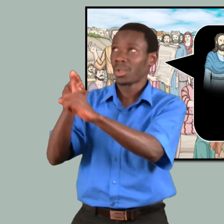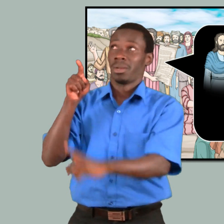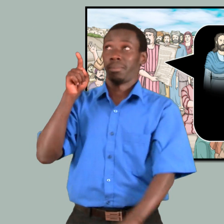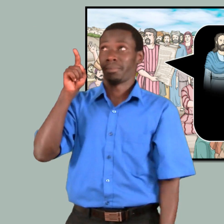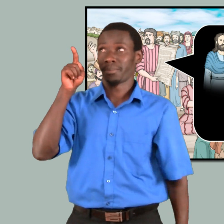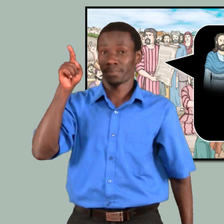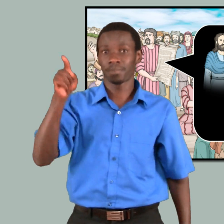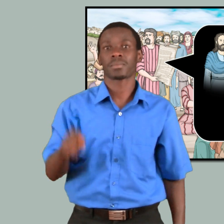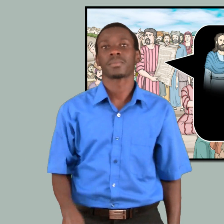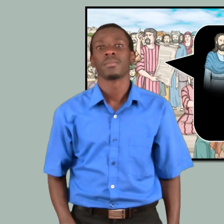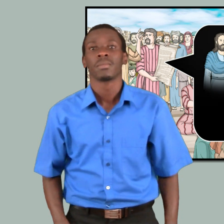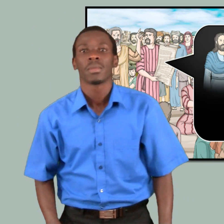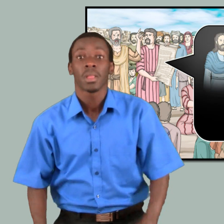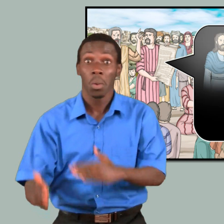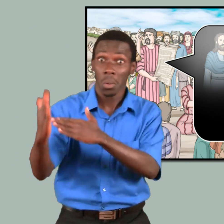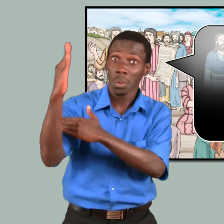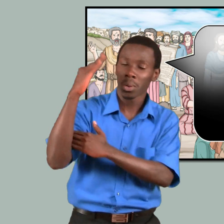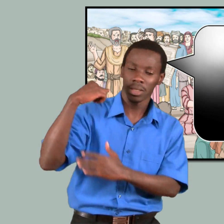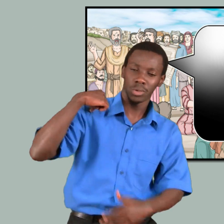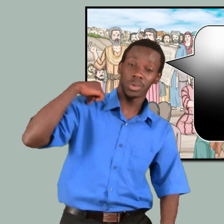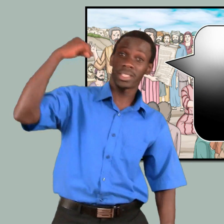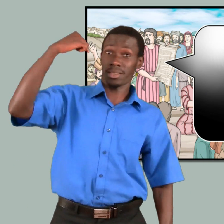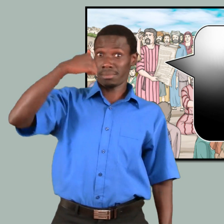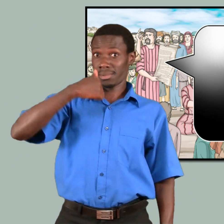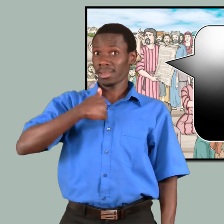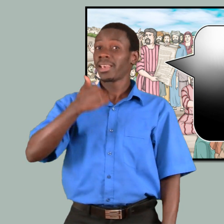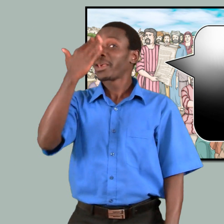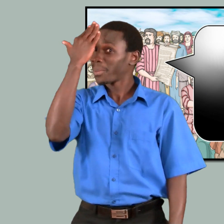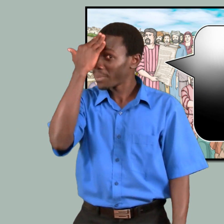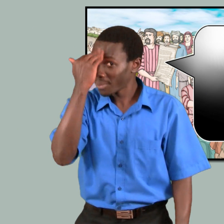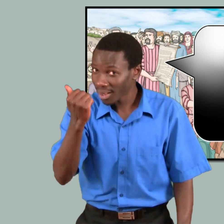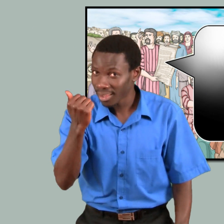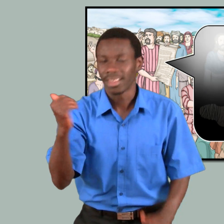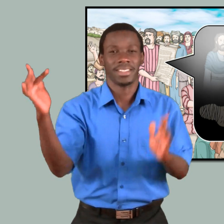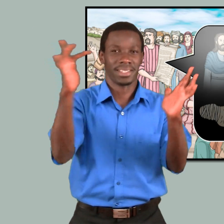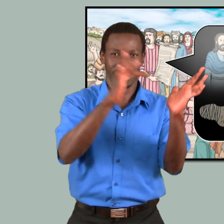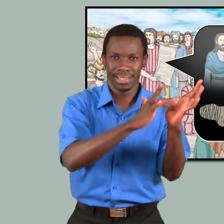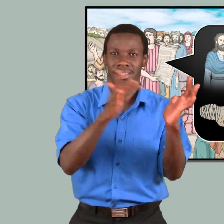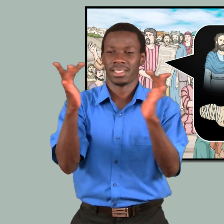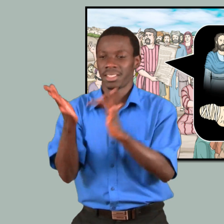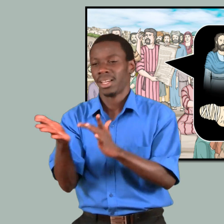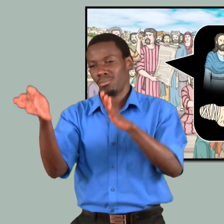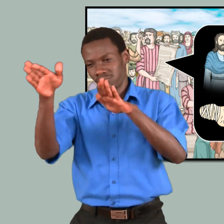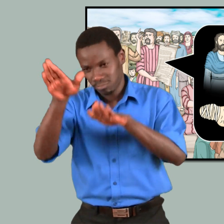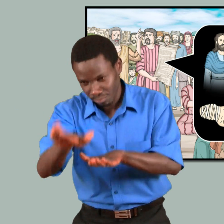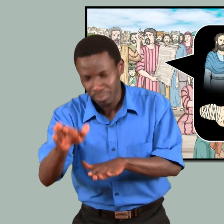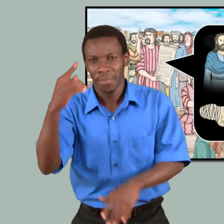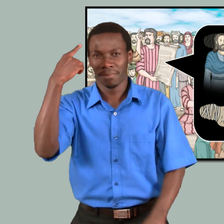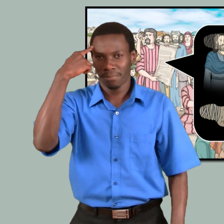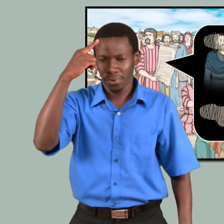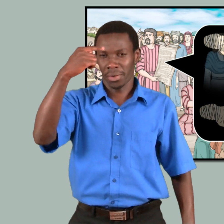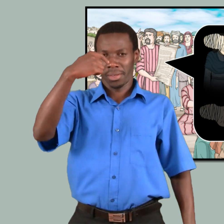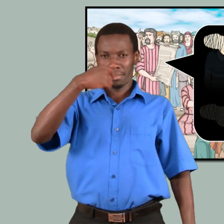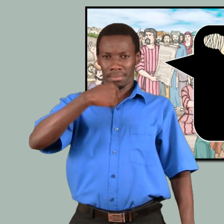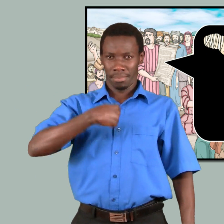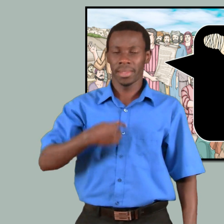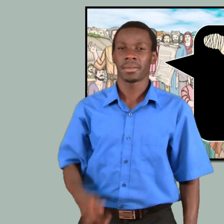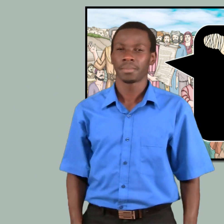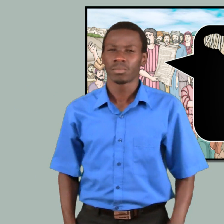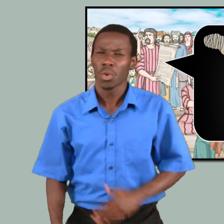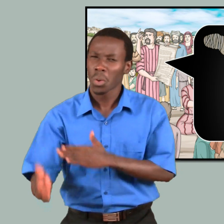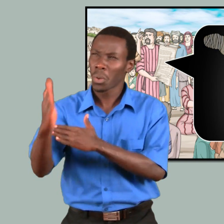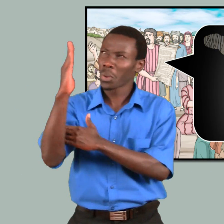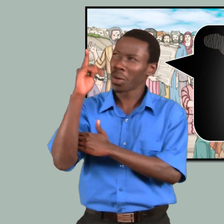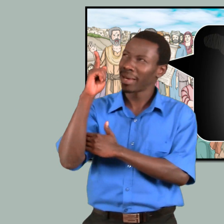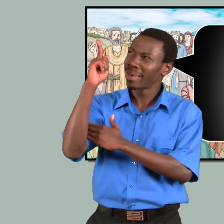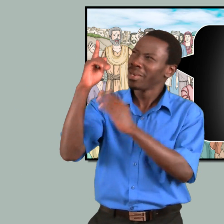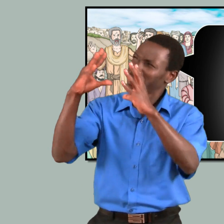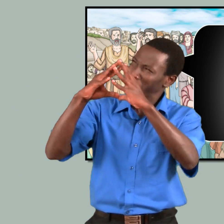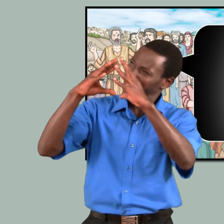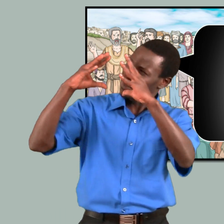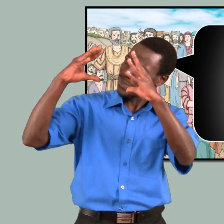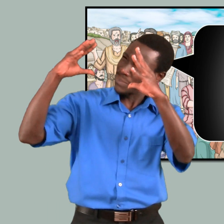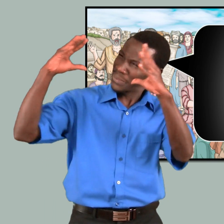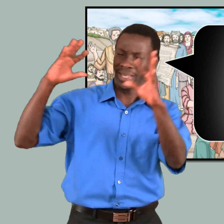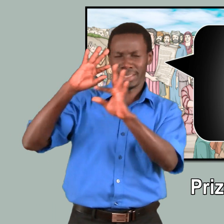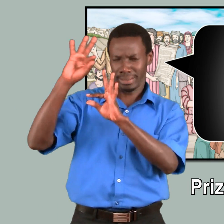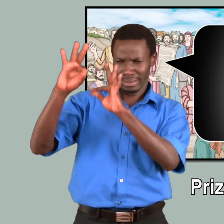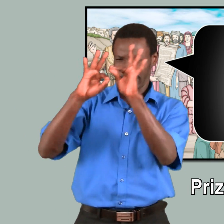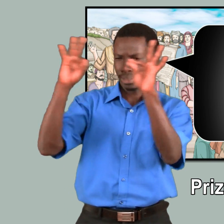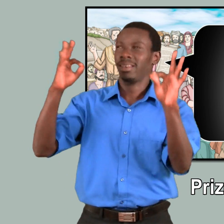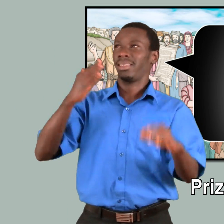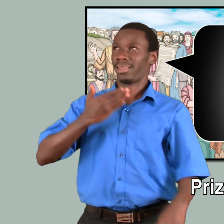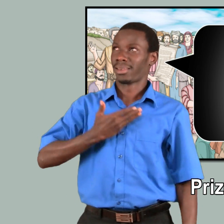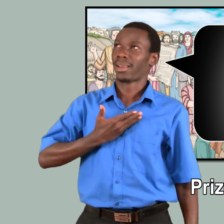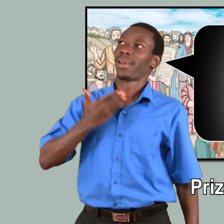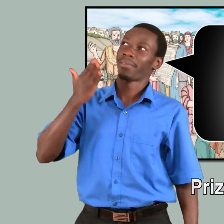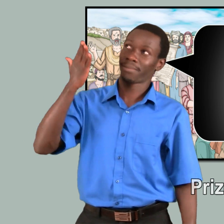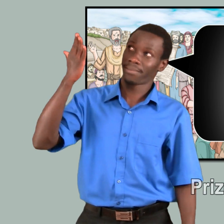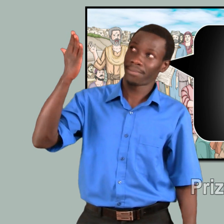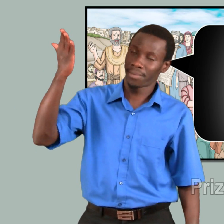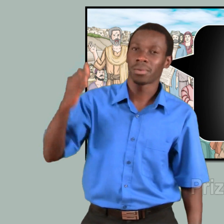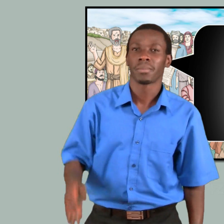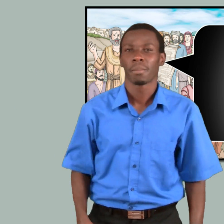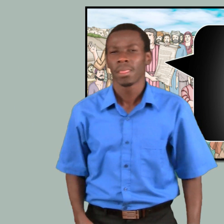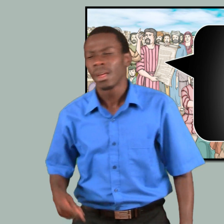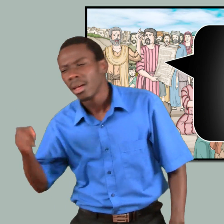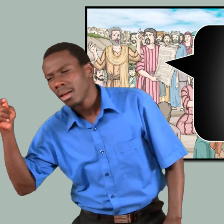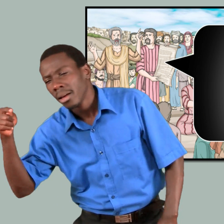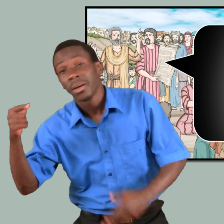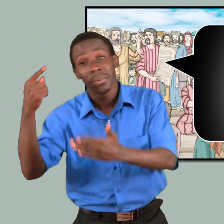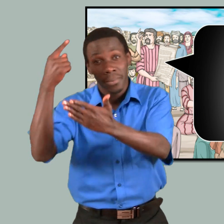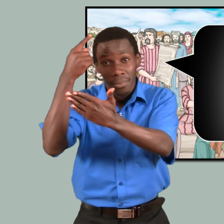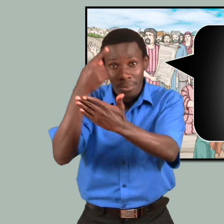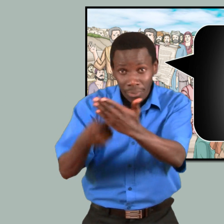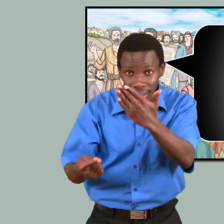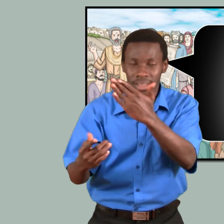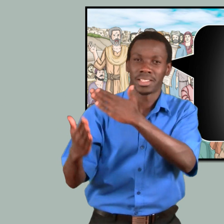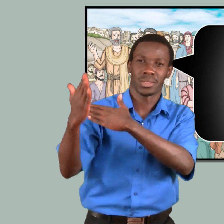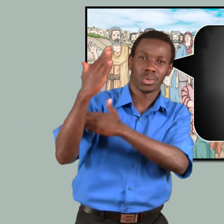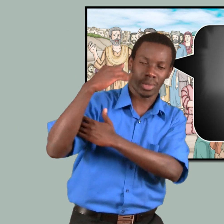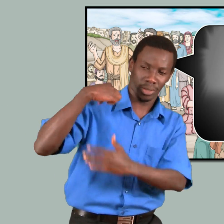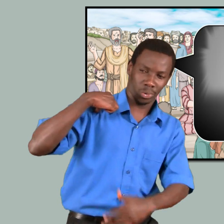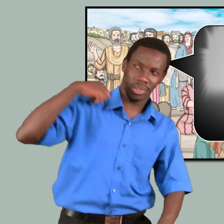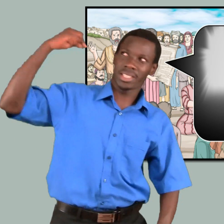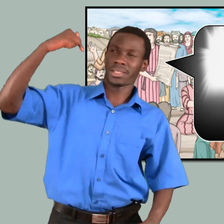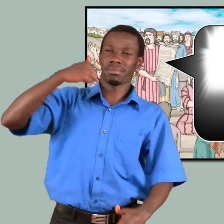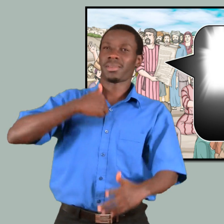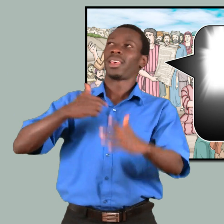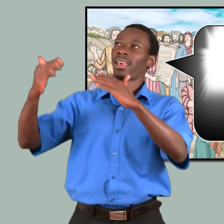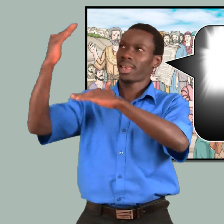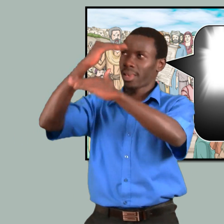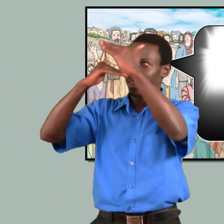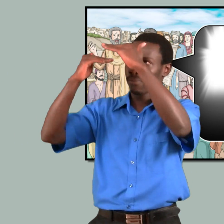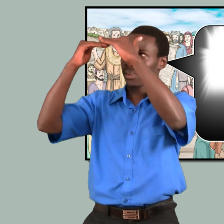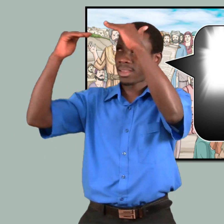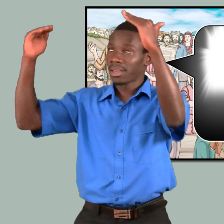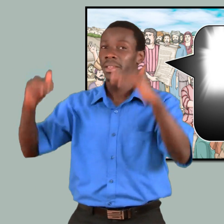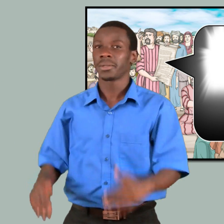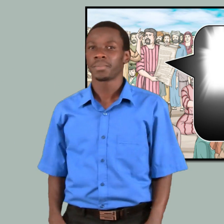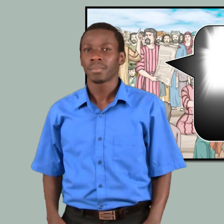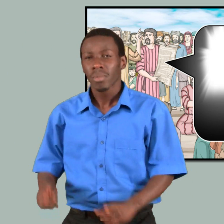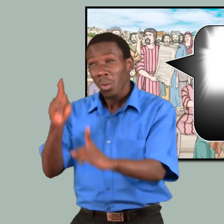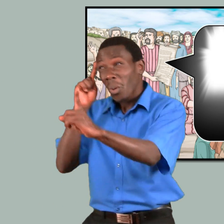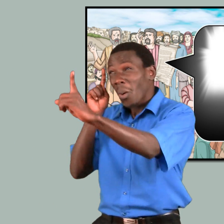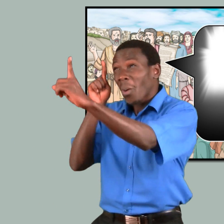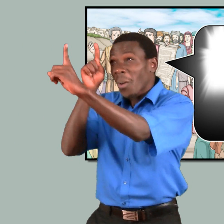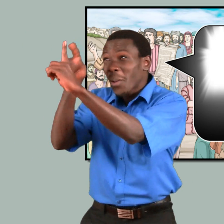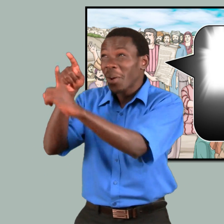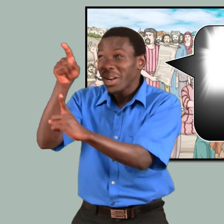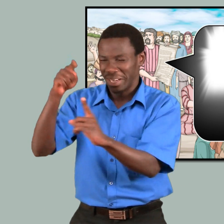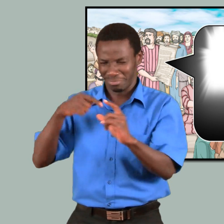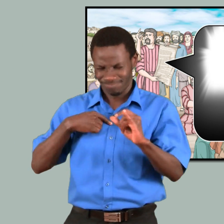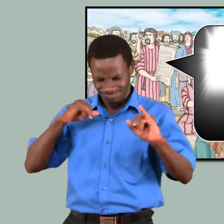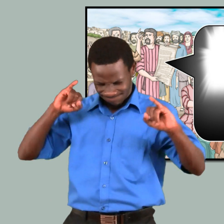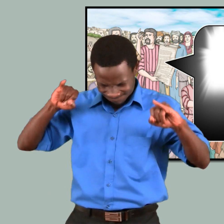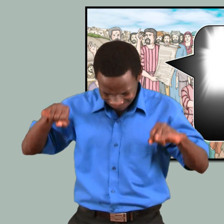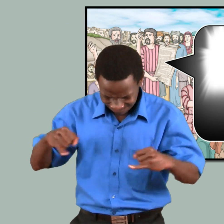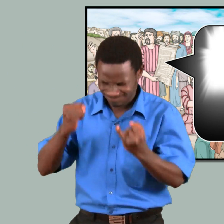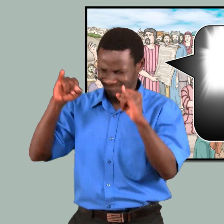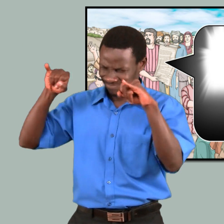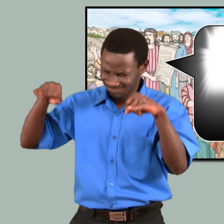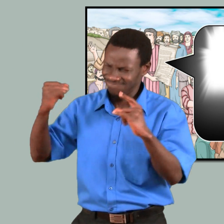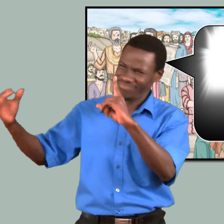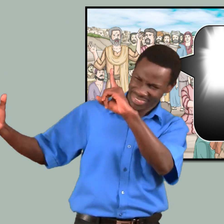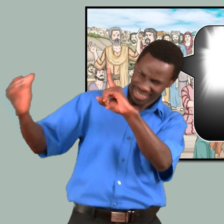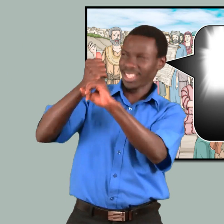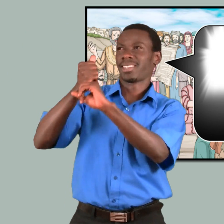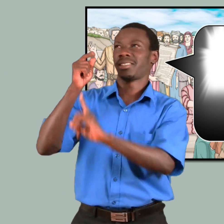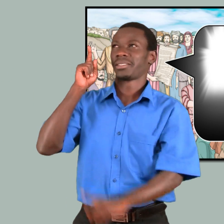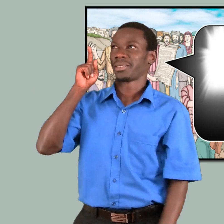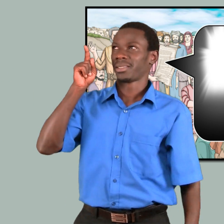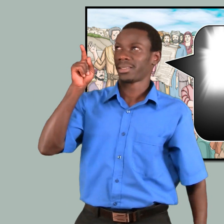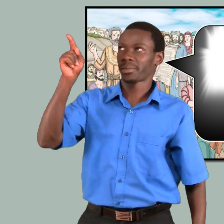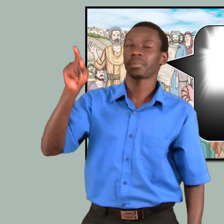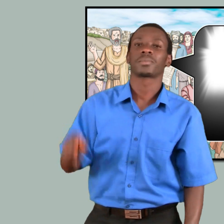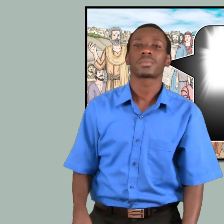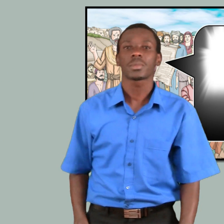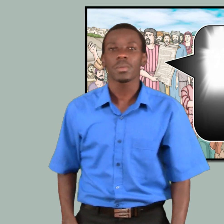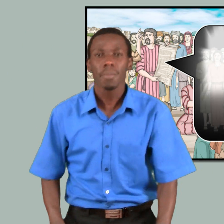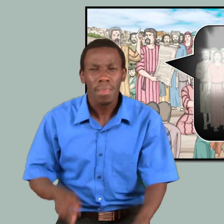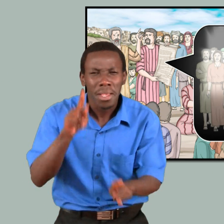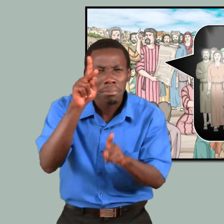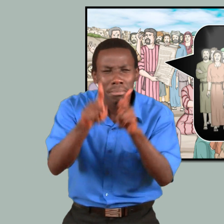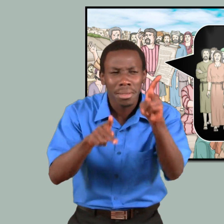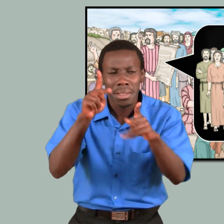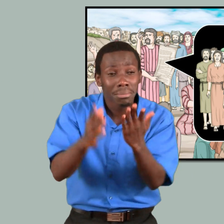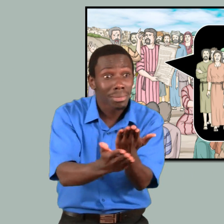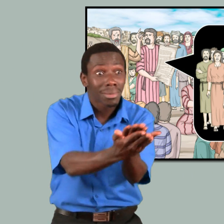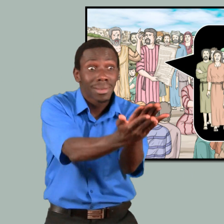But one thing I do: Forgetting what is behind and straining toward what is ahead, I press on toward the goal to win the prize of God’s heavenly calling in Christ Jesus.